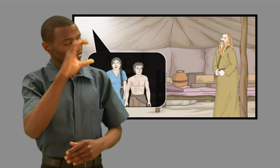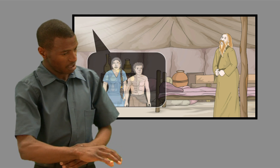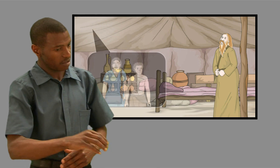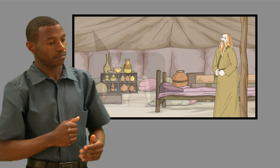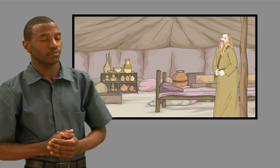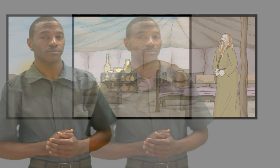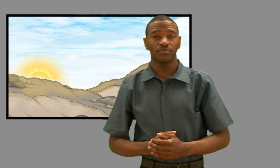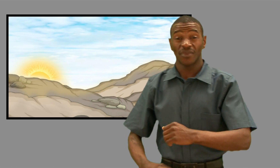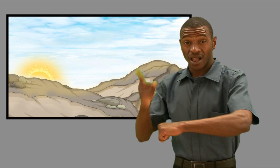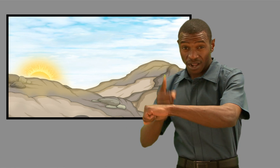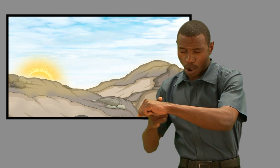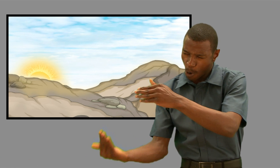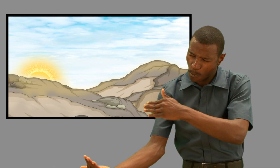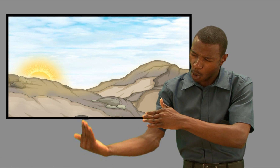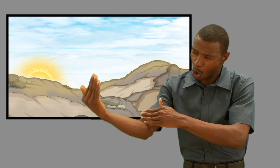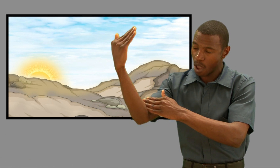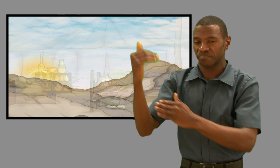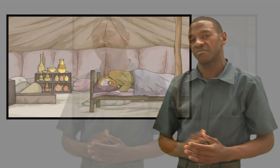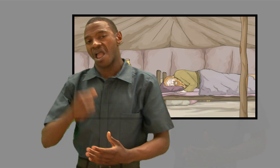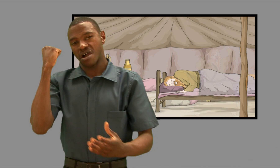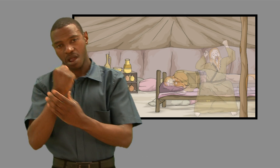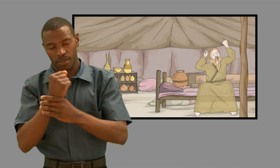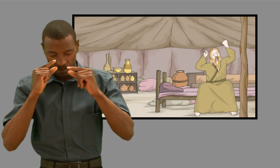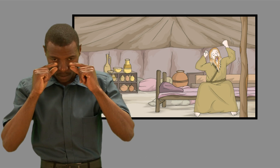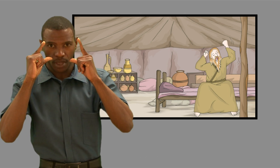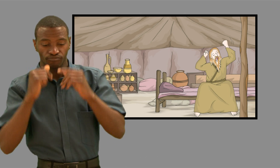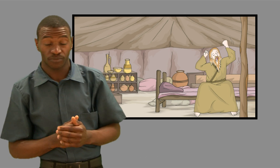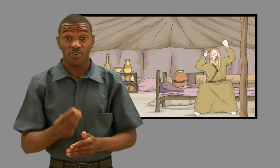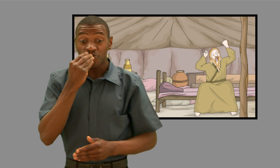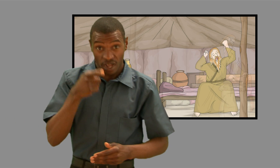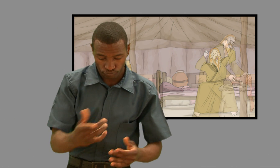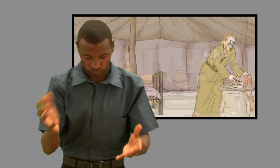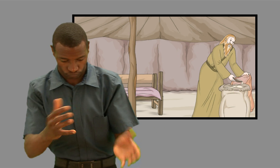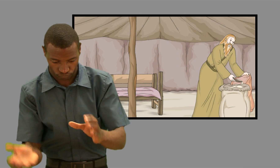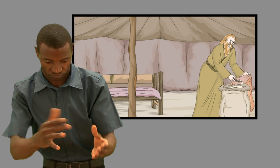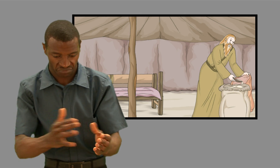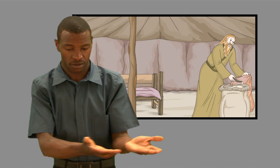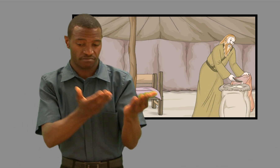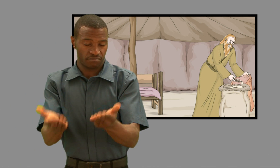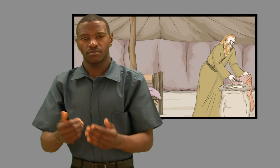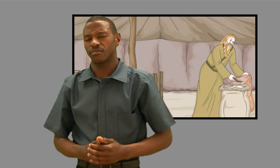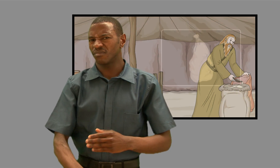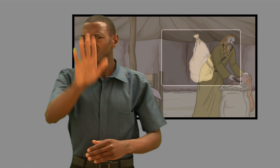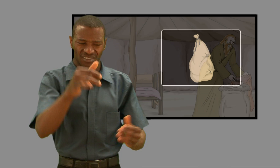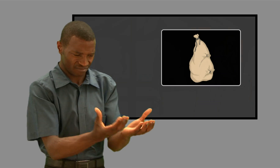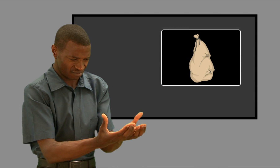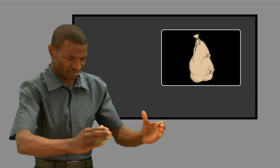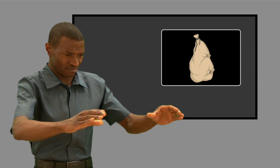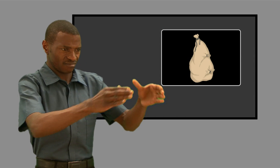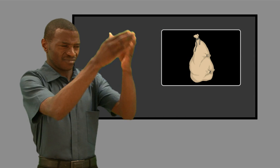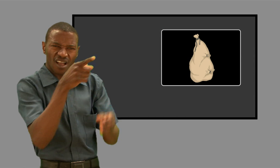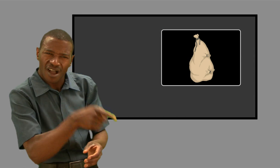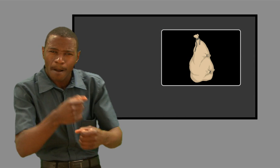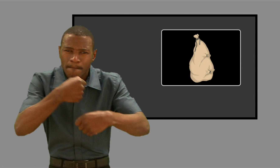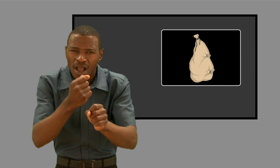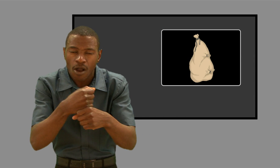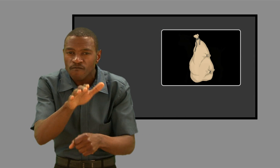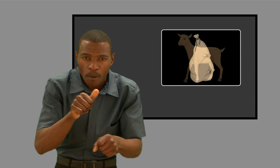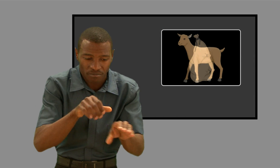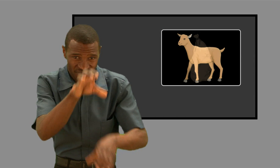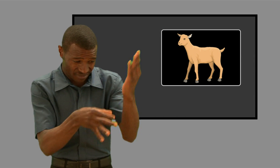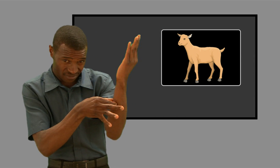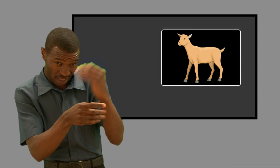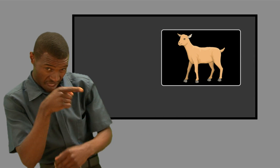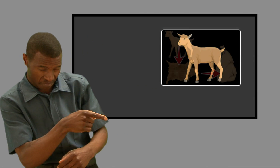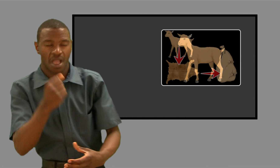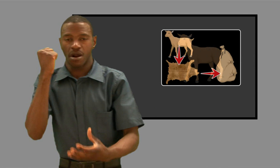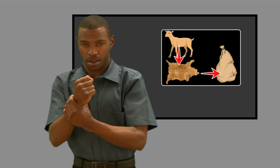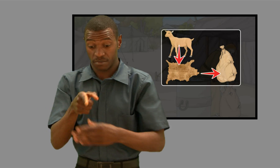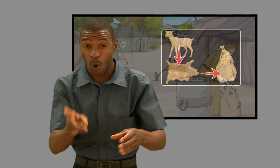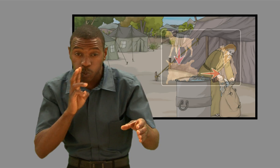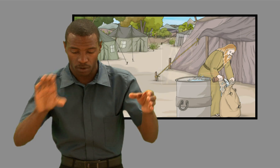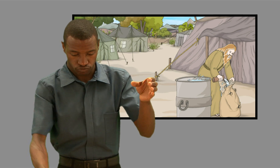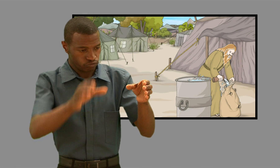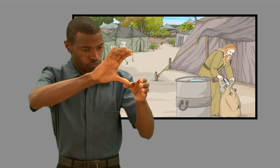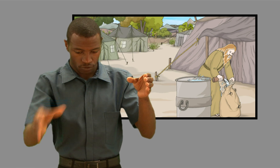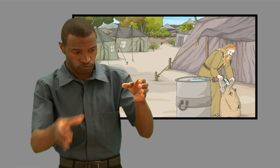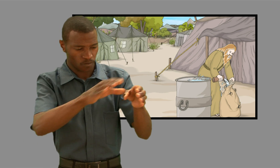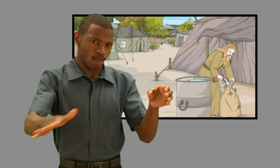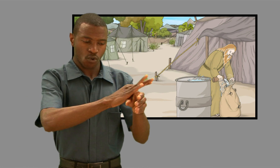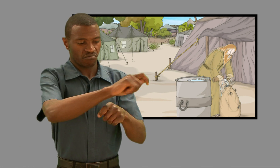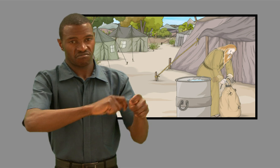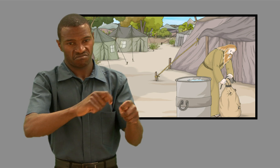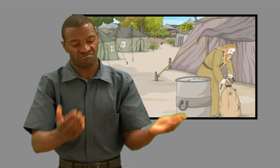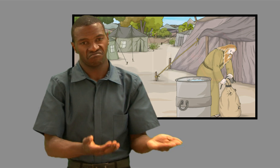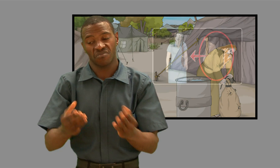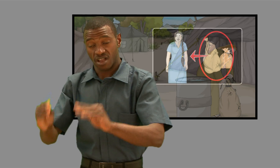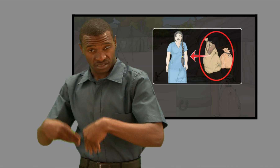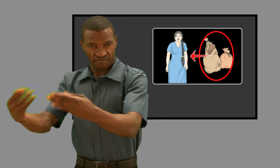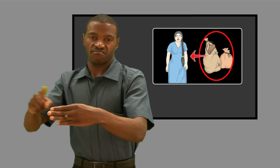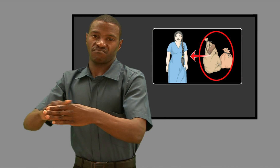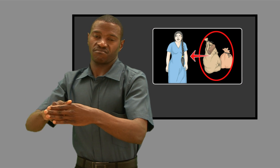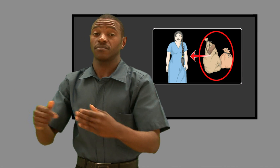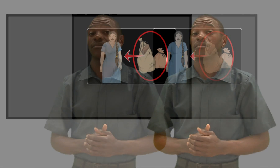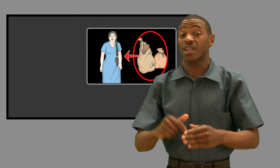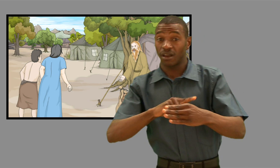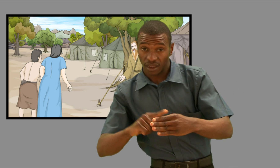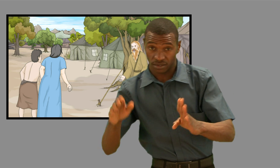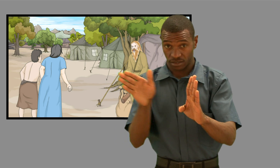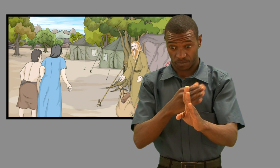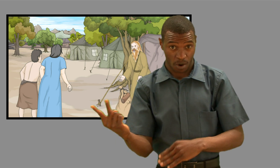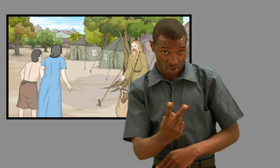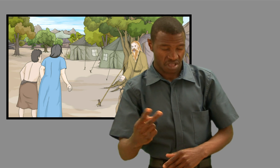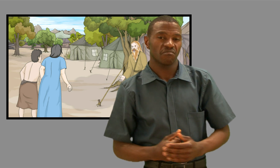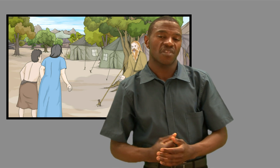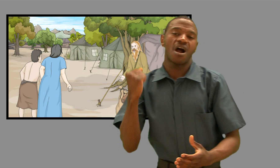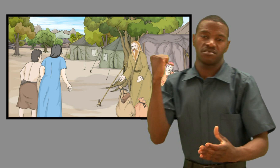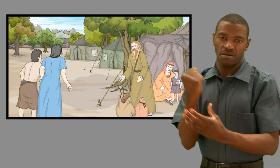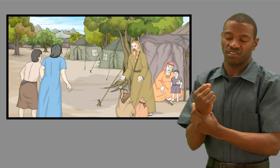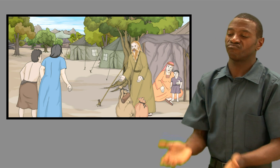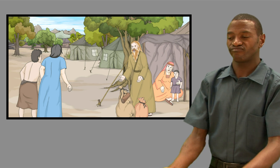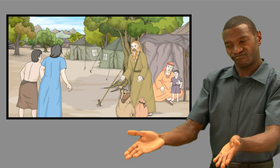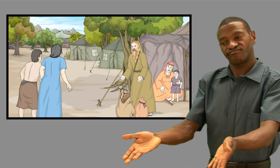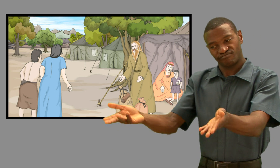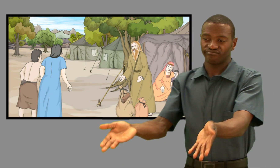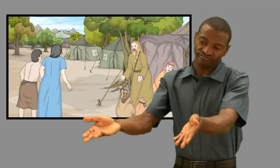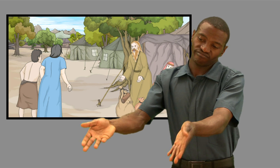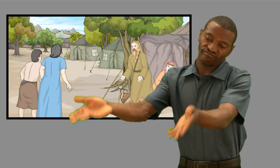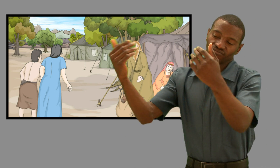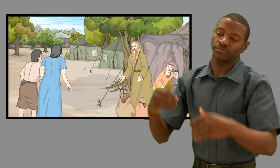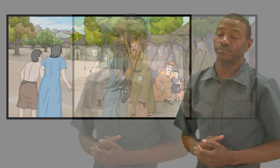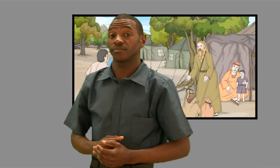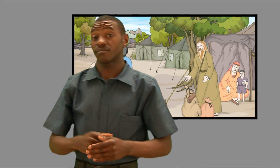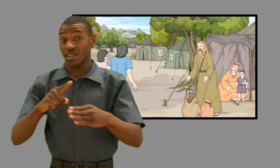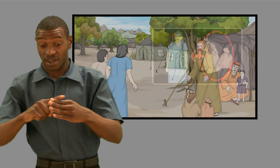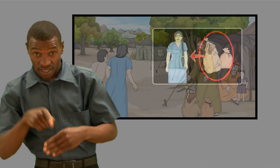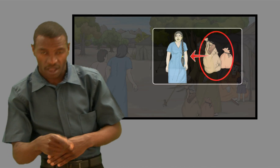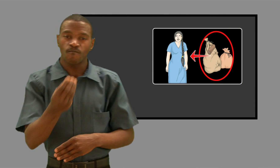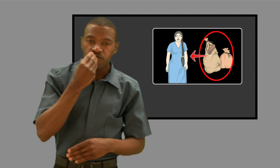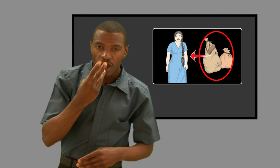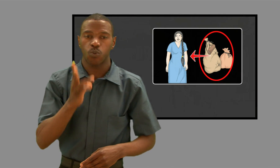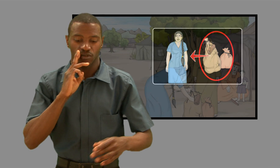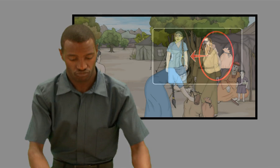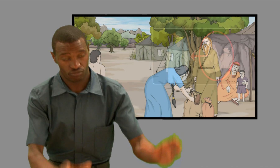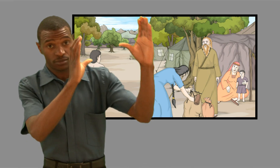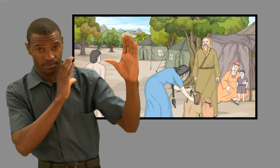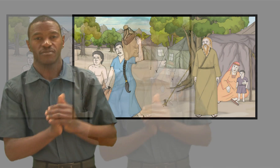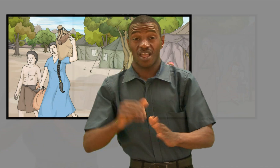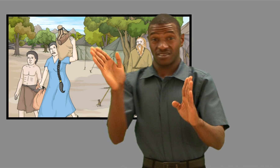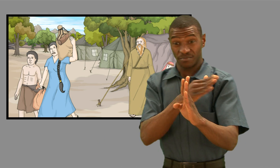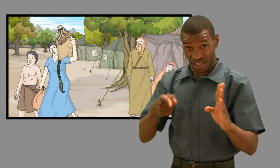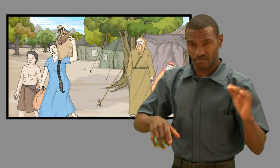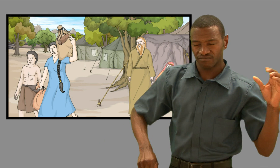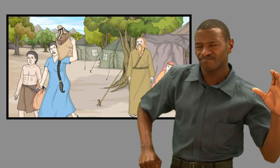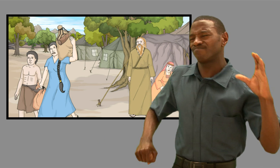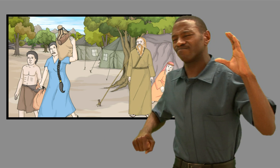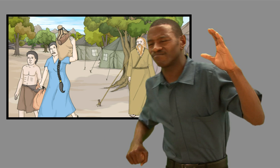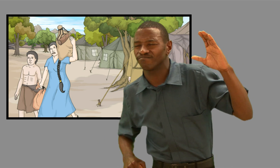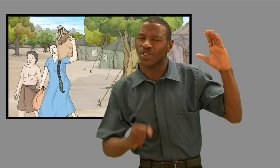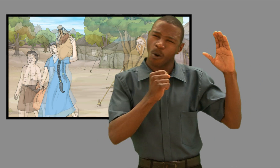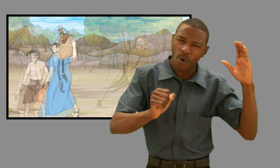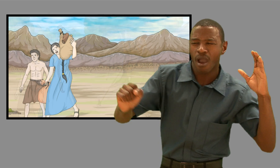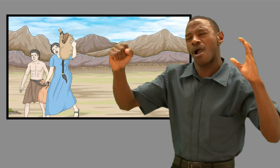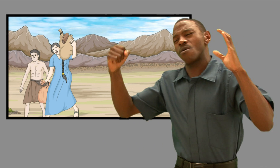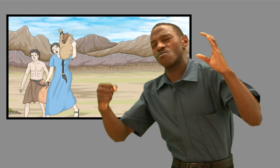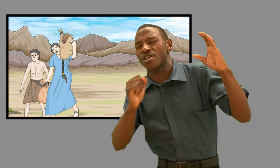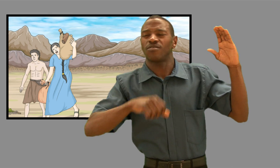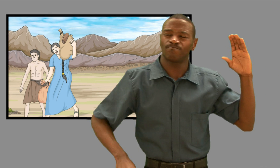Early in the morning, Abraham got up, took bread and a skin of water, put them on Hagar’s shoulders, and sent her away with the boy.